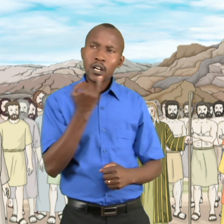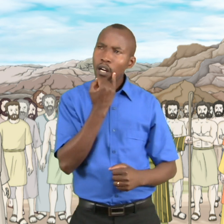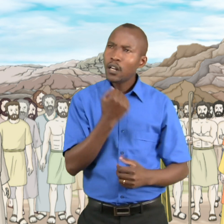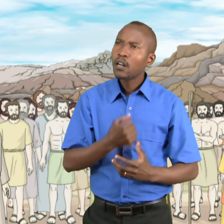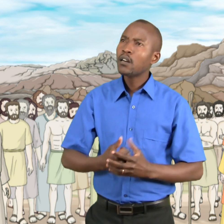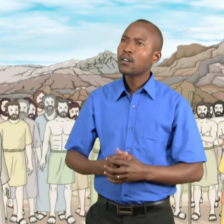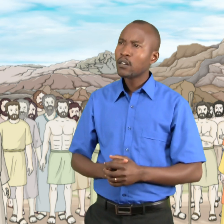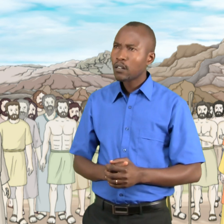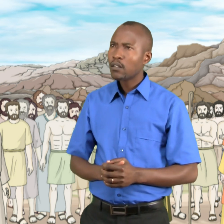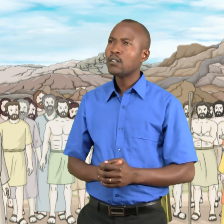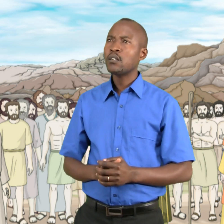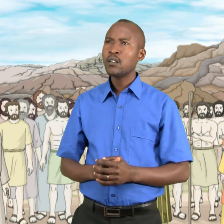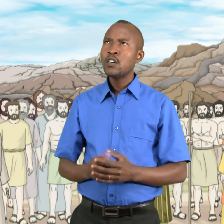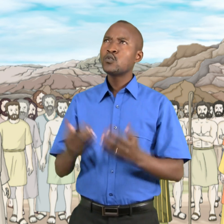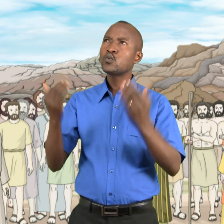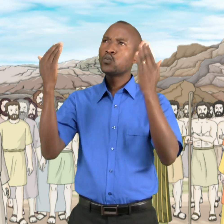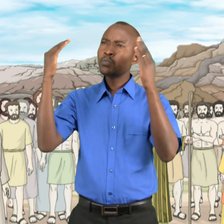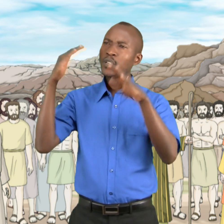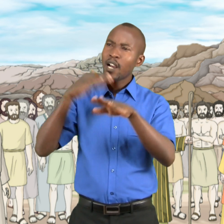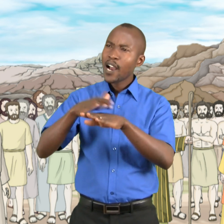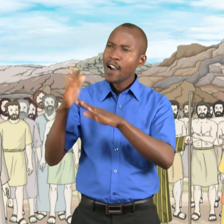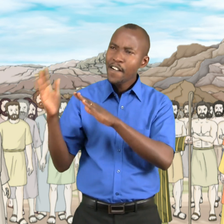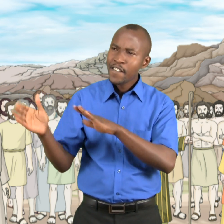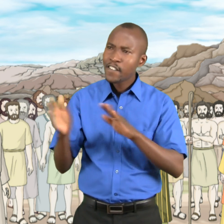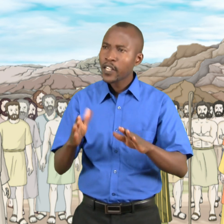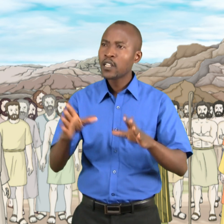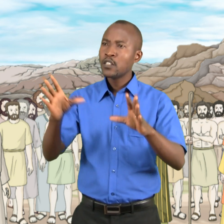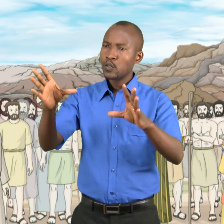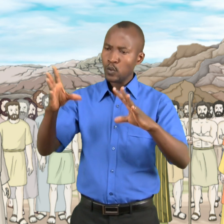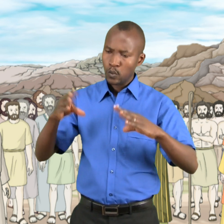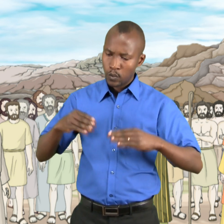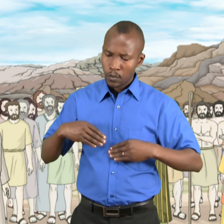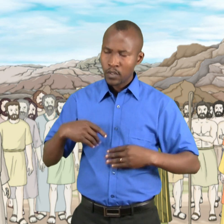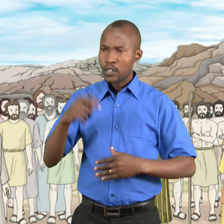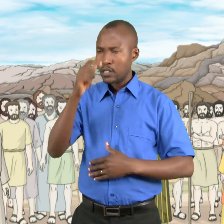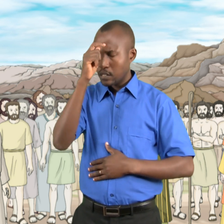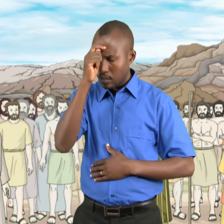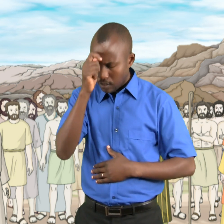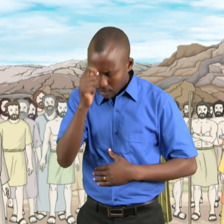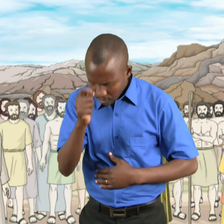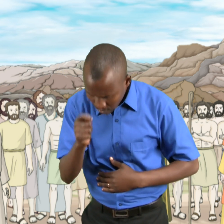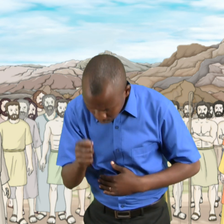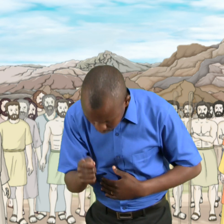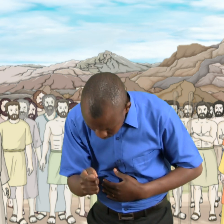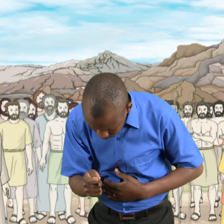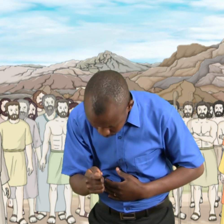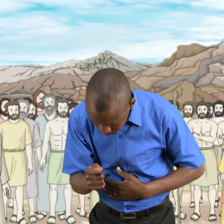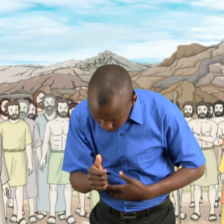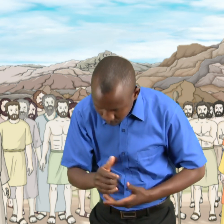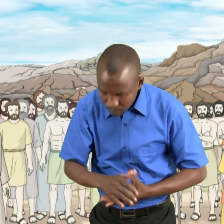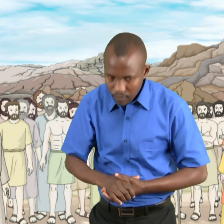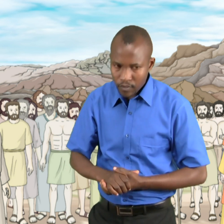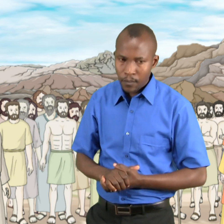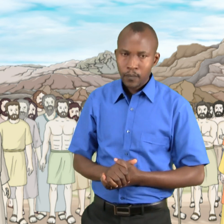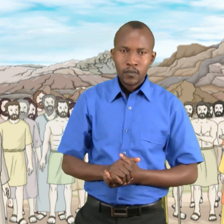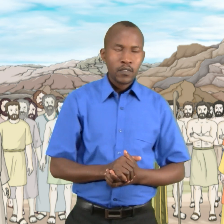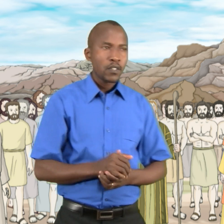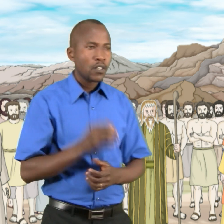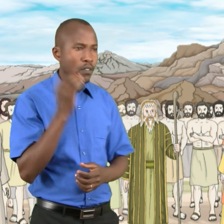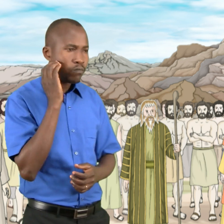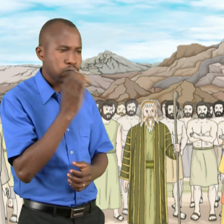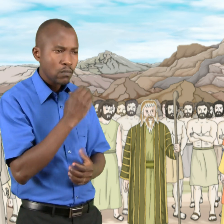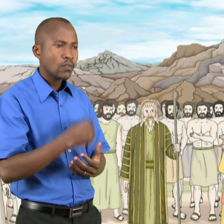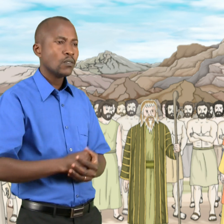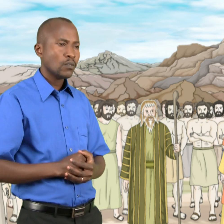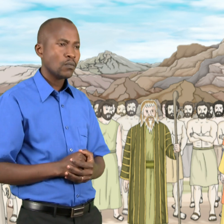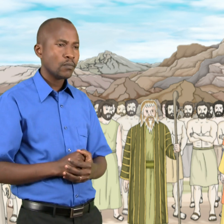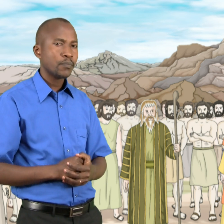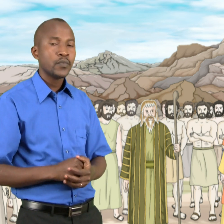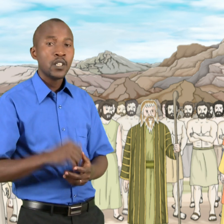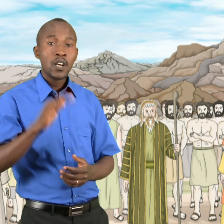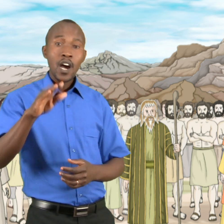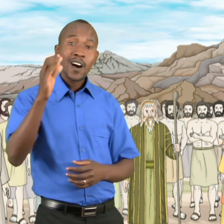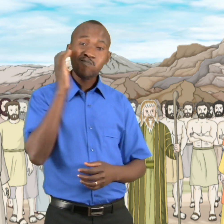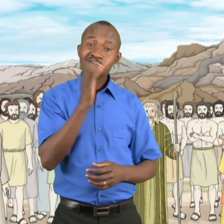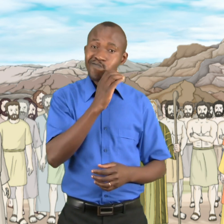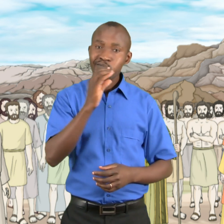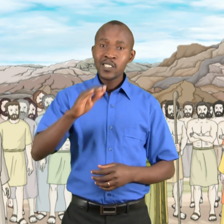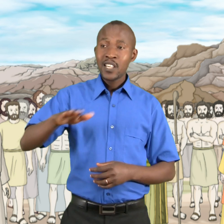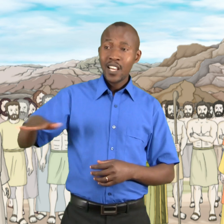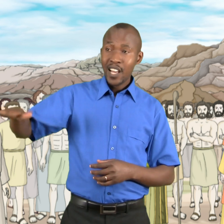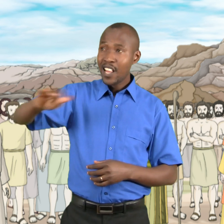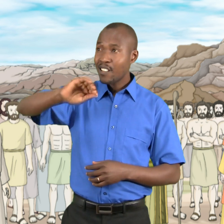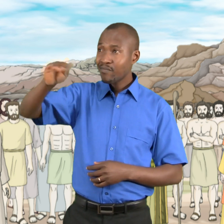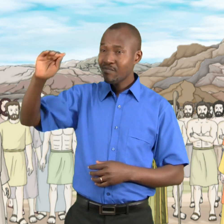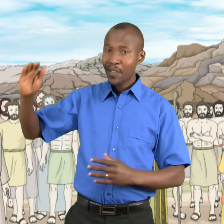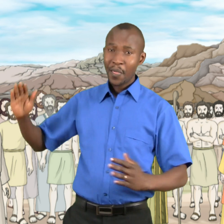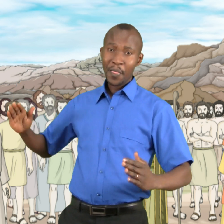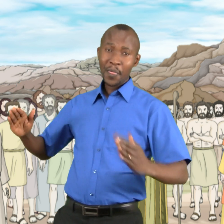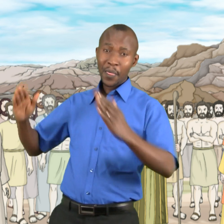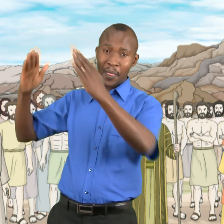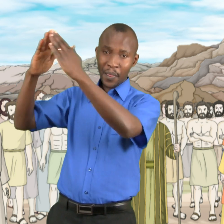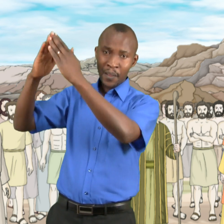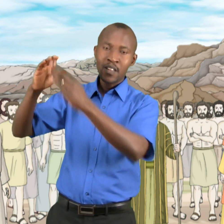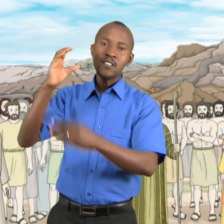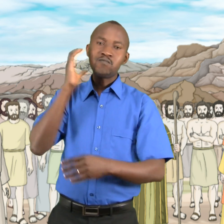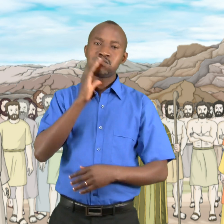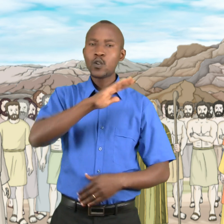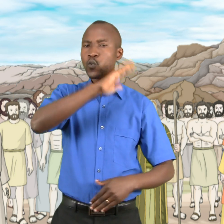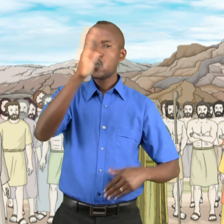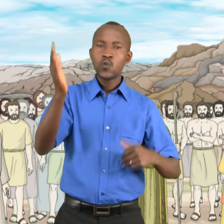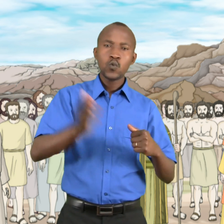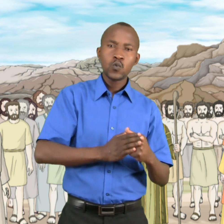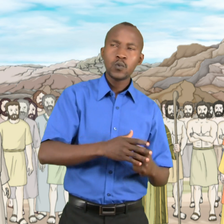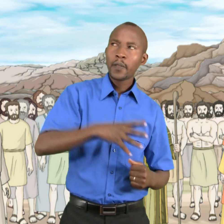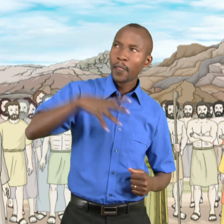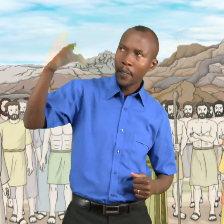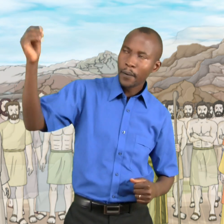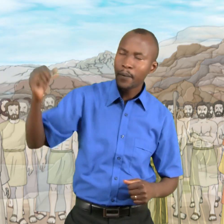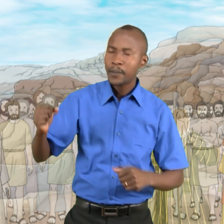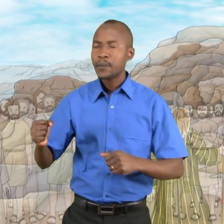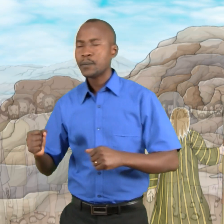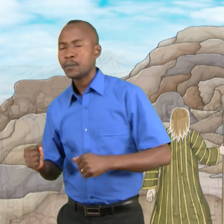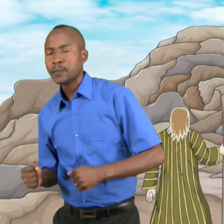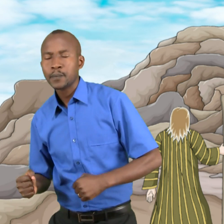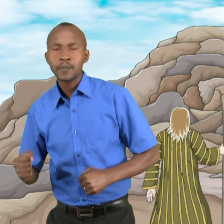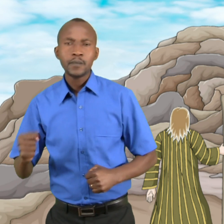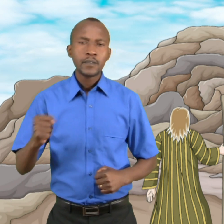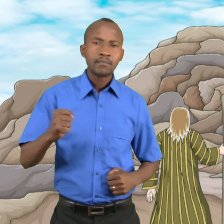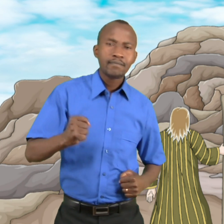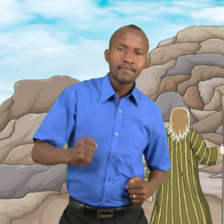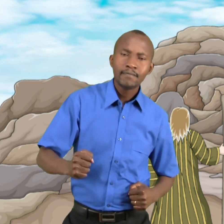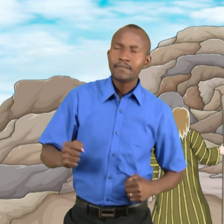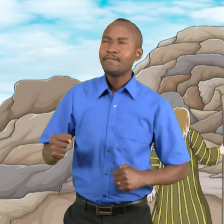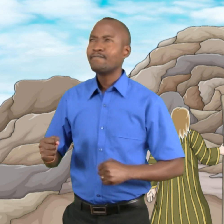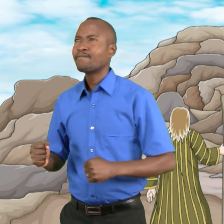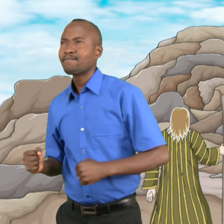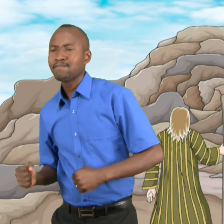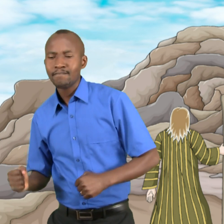And all the people answered together, “We will do everything that the LORD has spoken.”